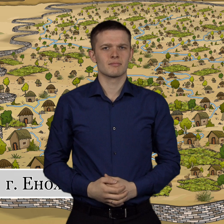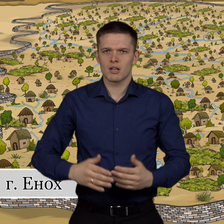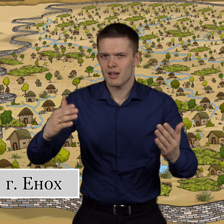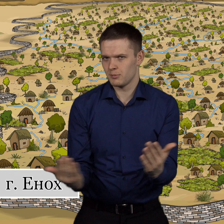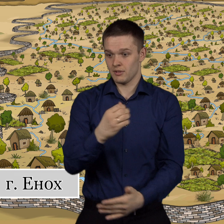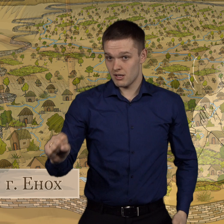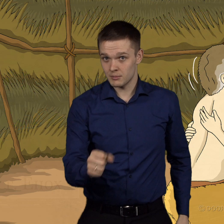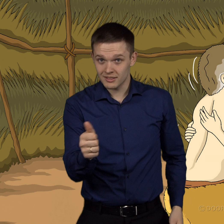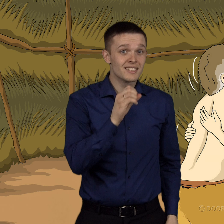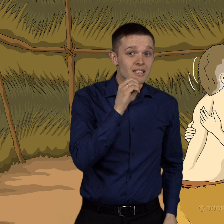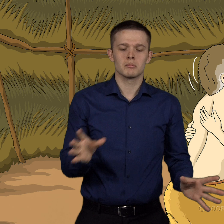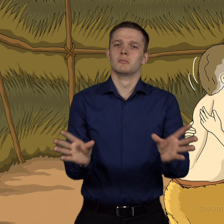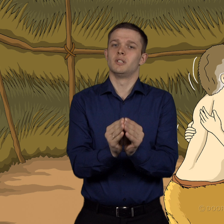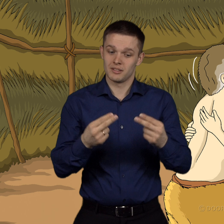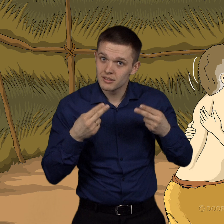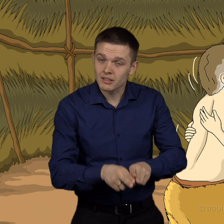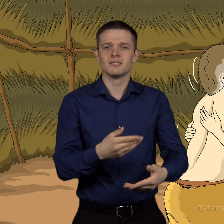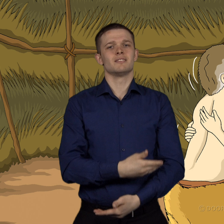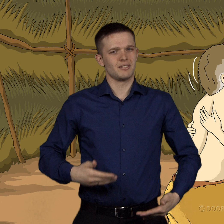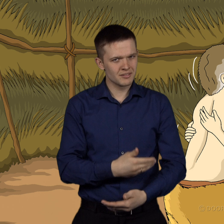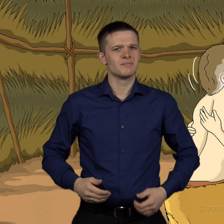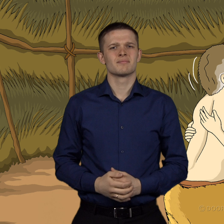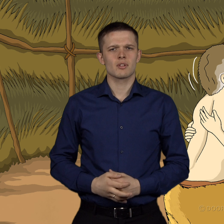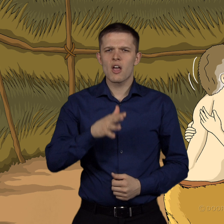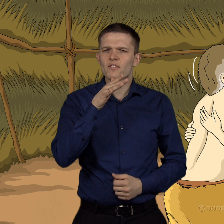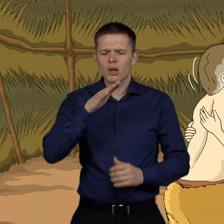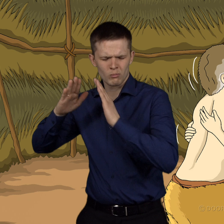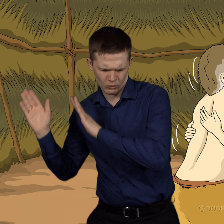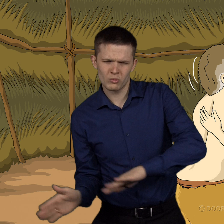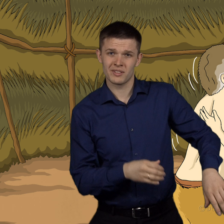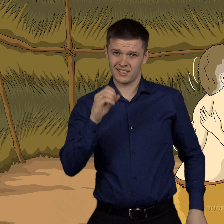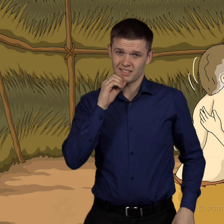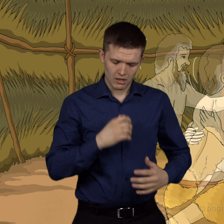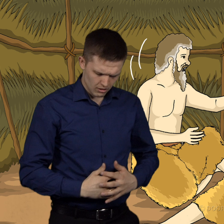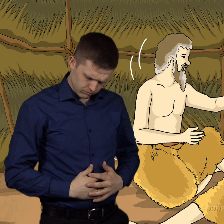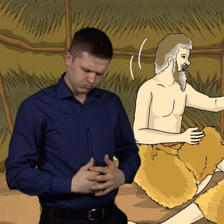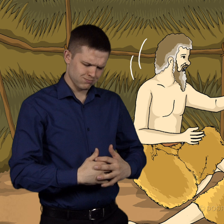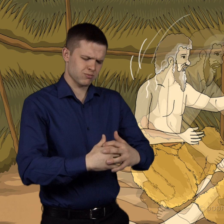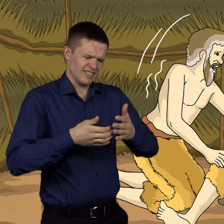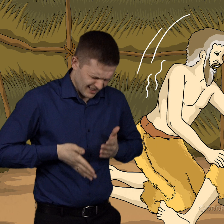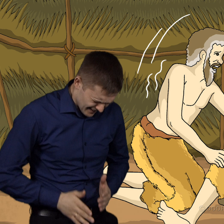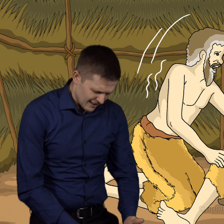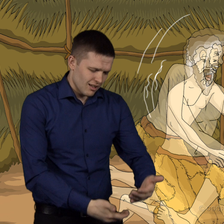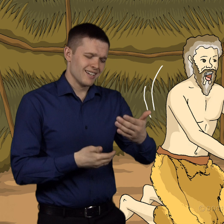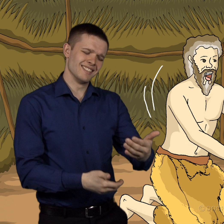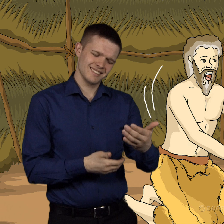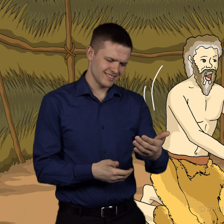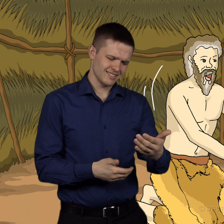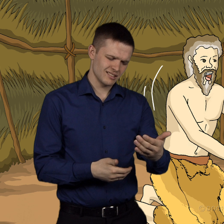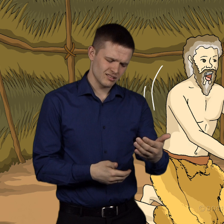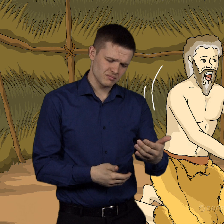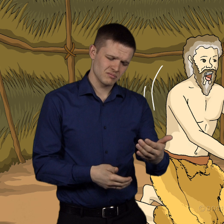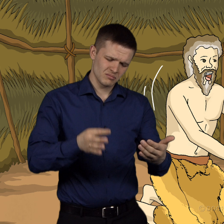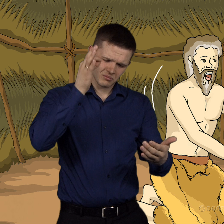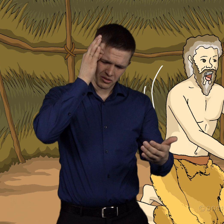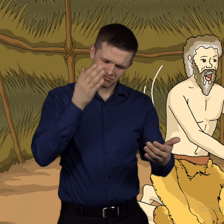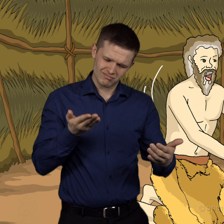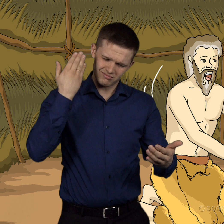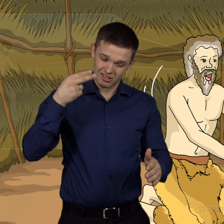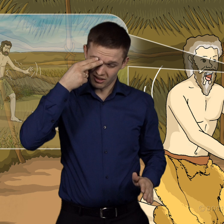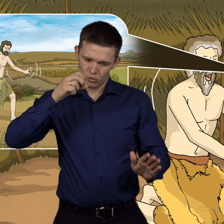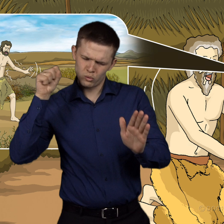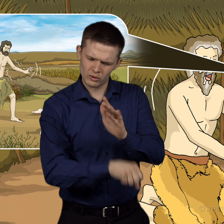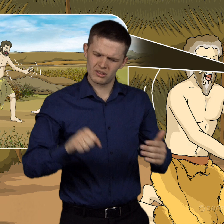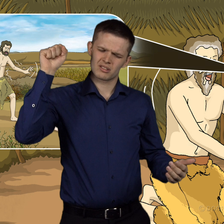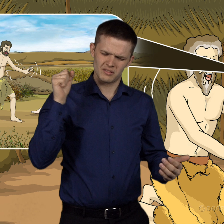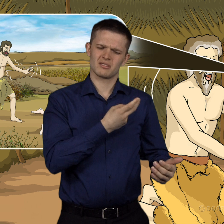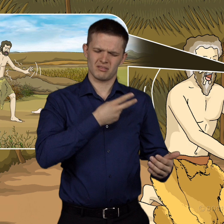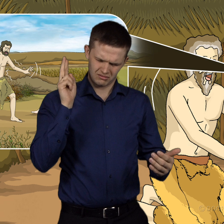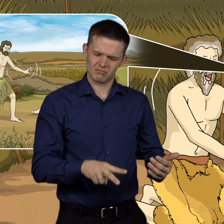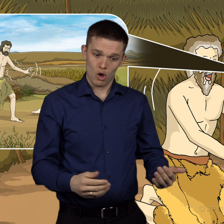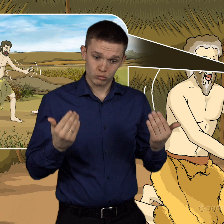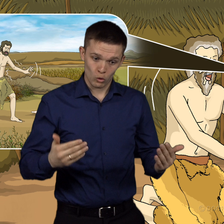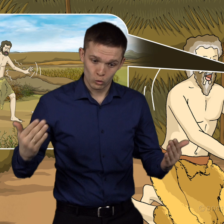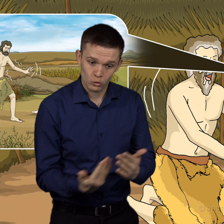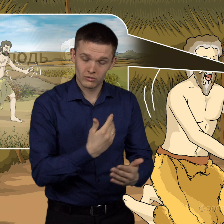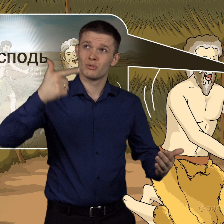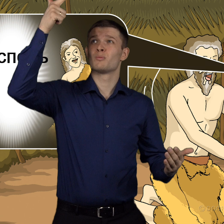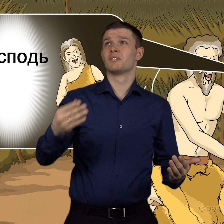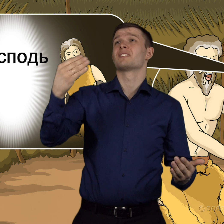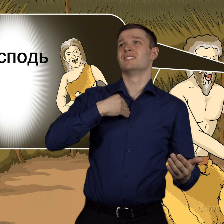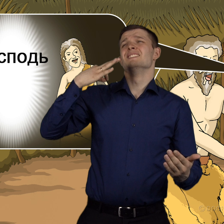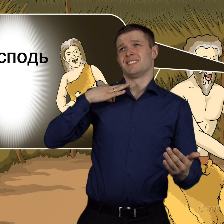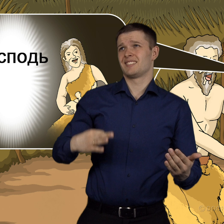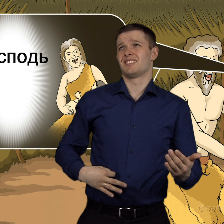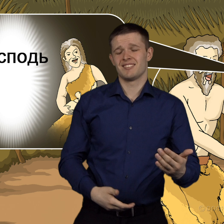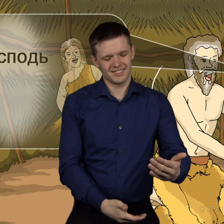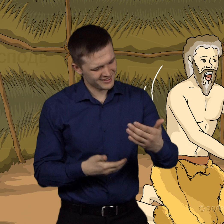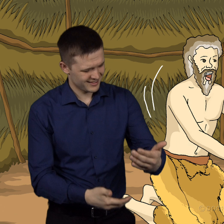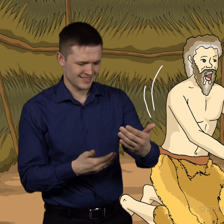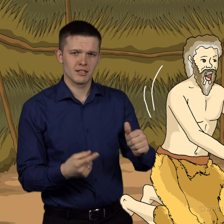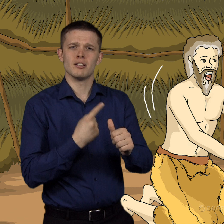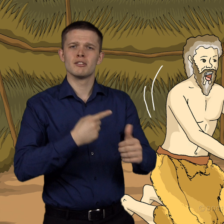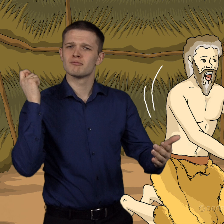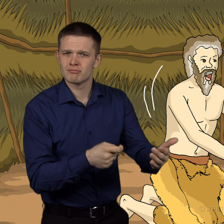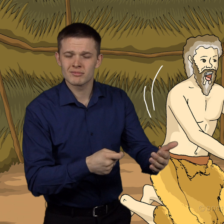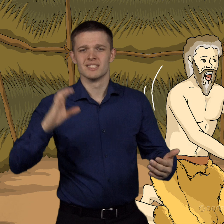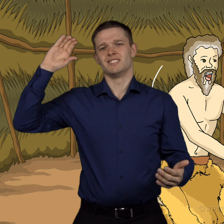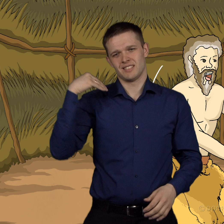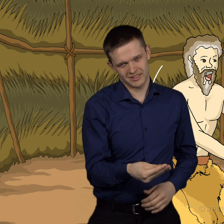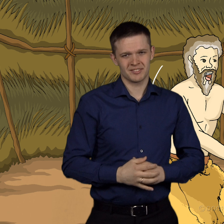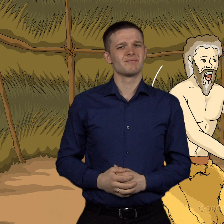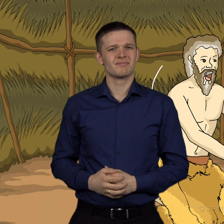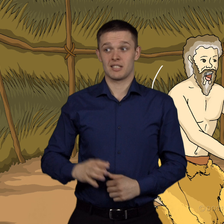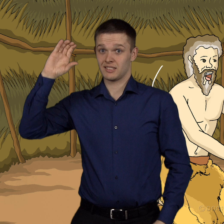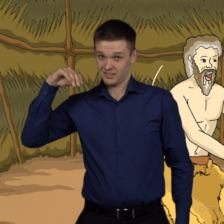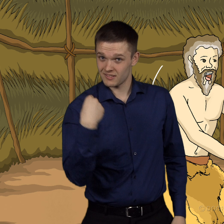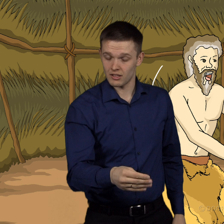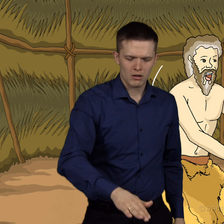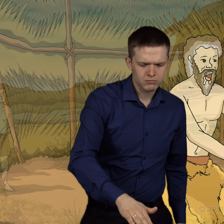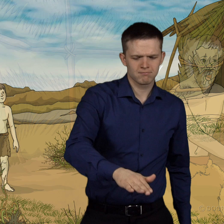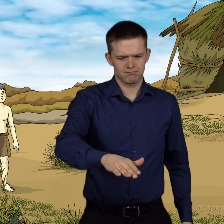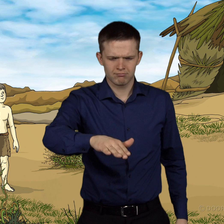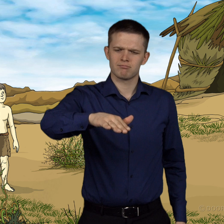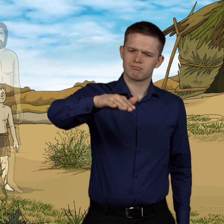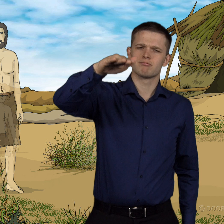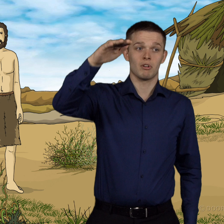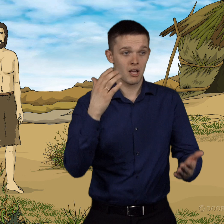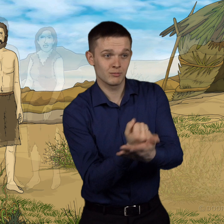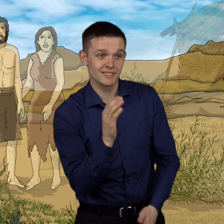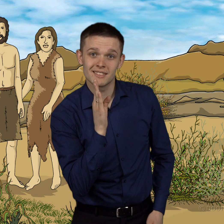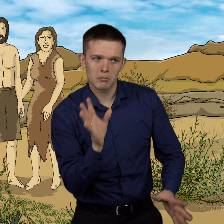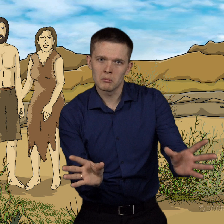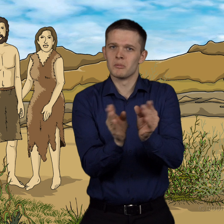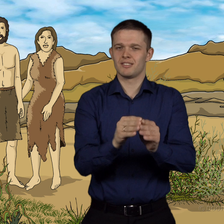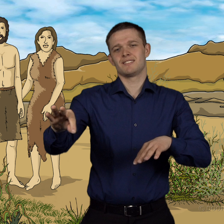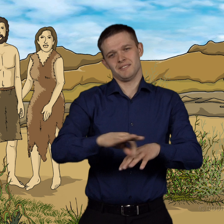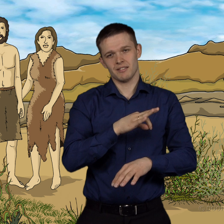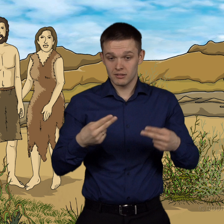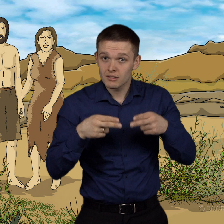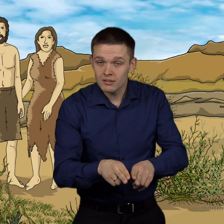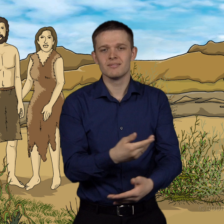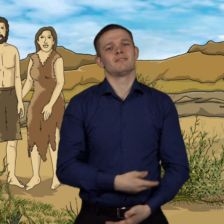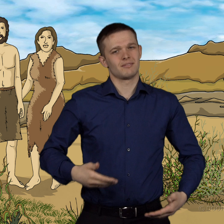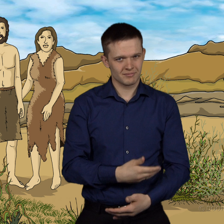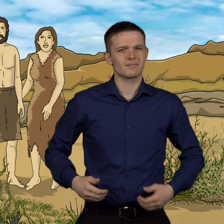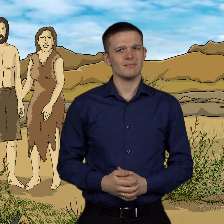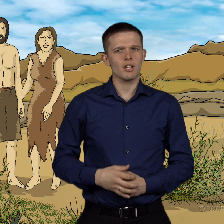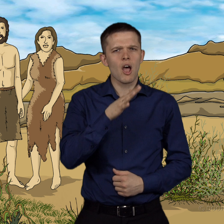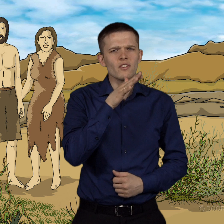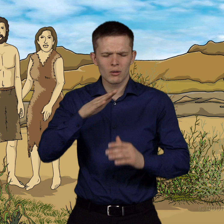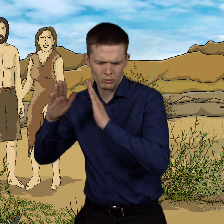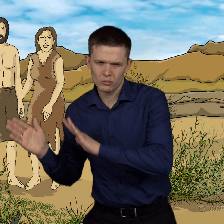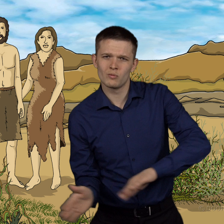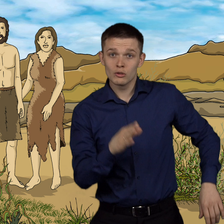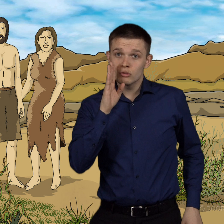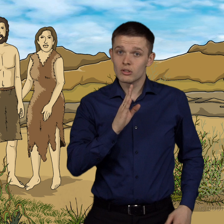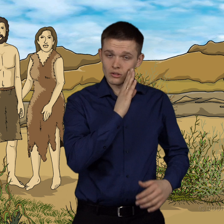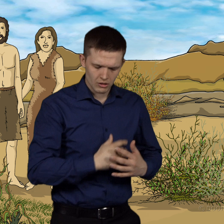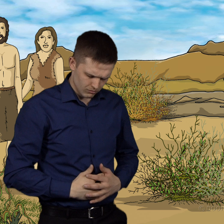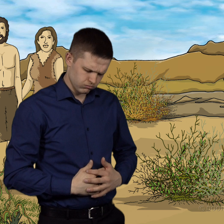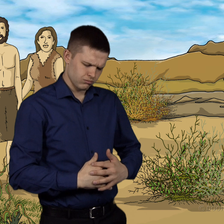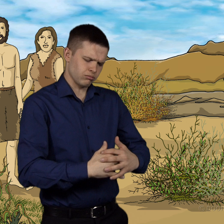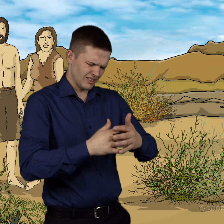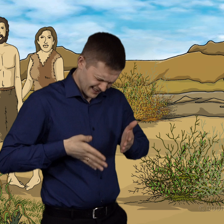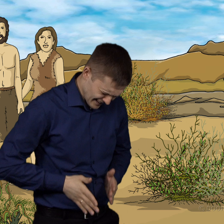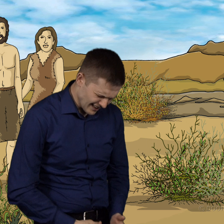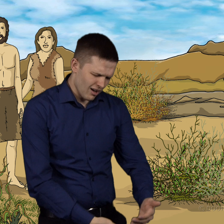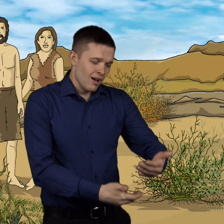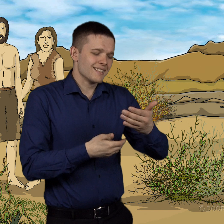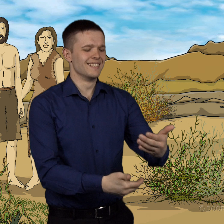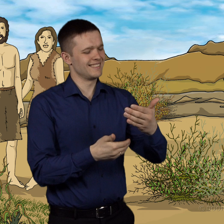And Adam again had relations with his wife, and she gave birth to a son and named him Seth, saying, “God has granted me another seed in place of Abel, since Cain killed him.”